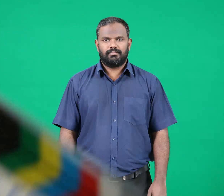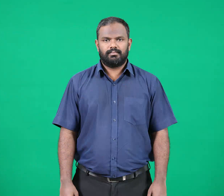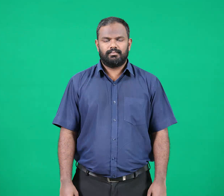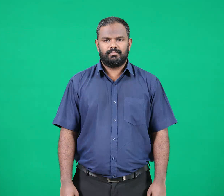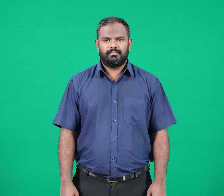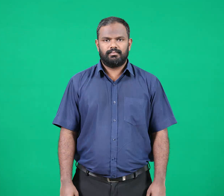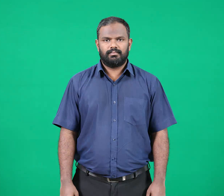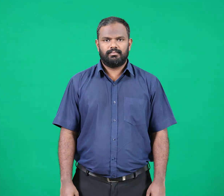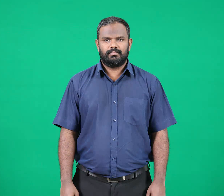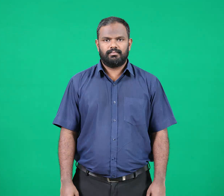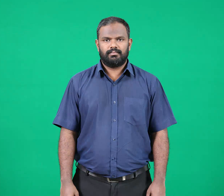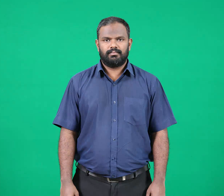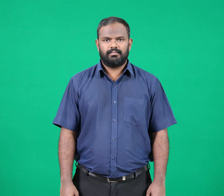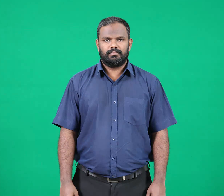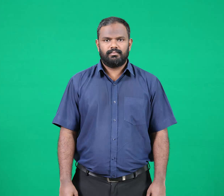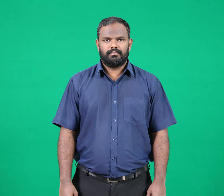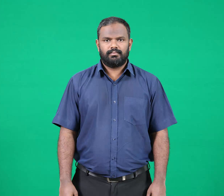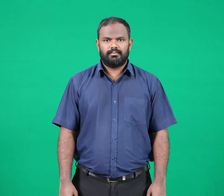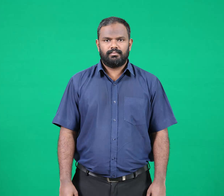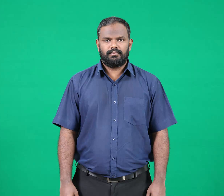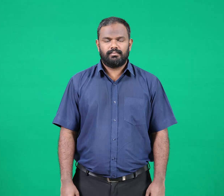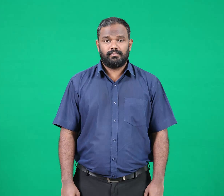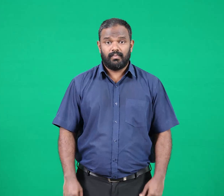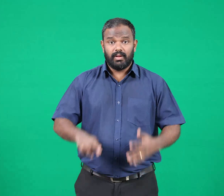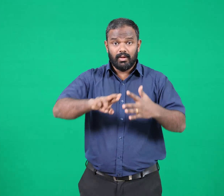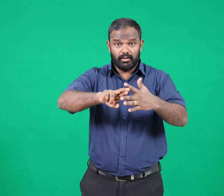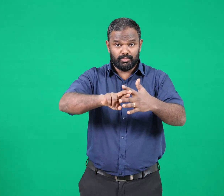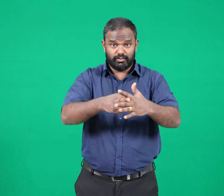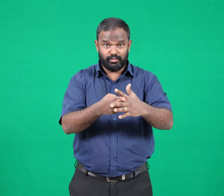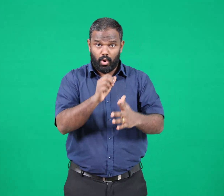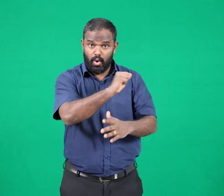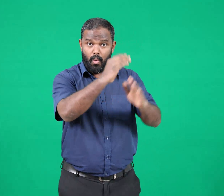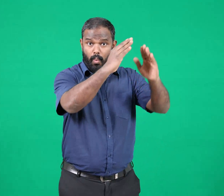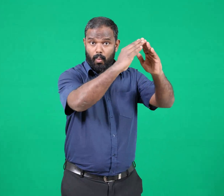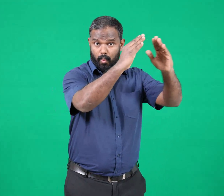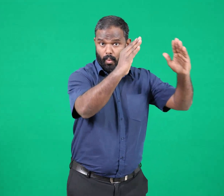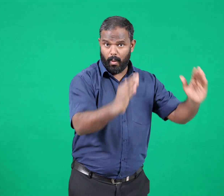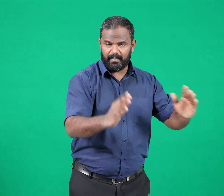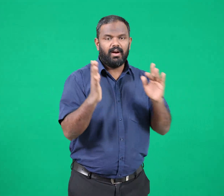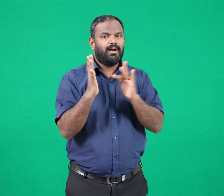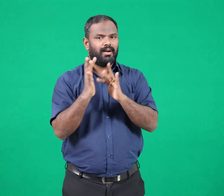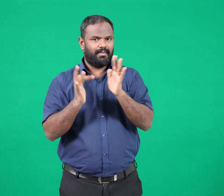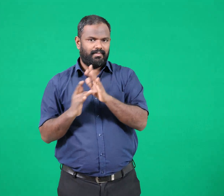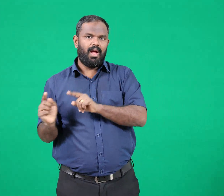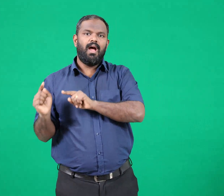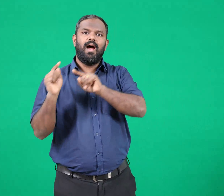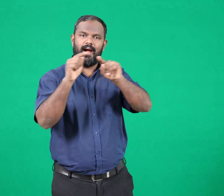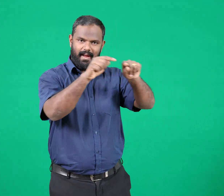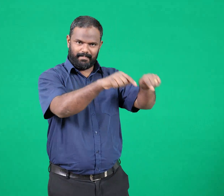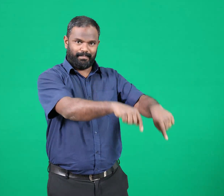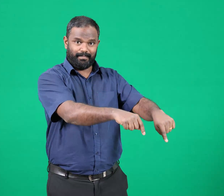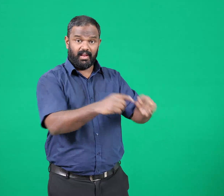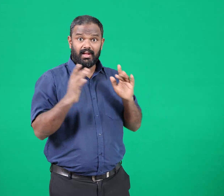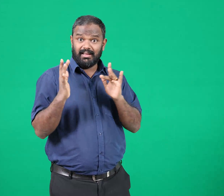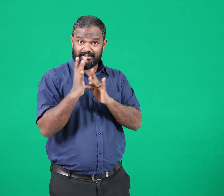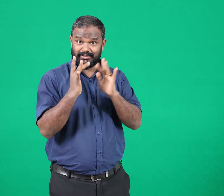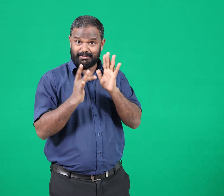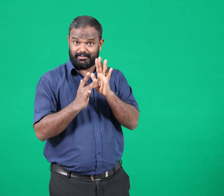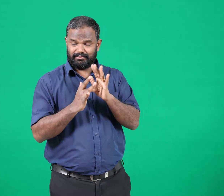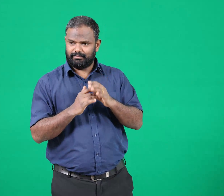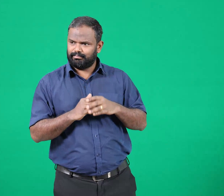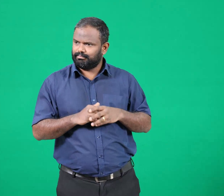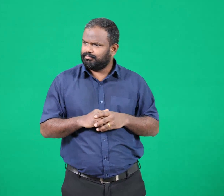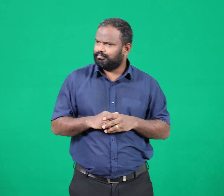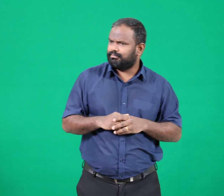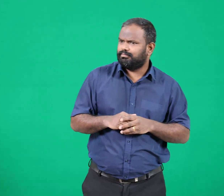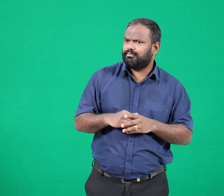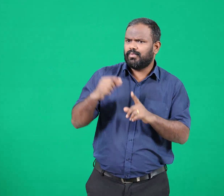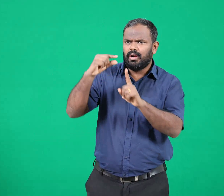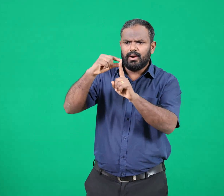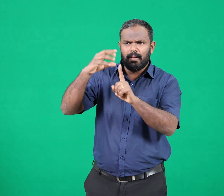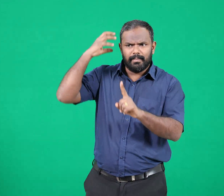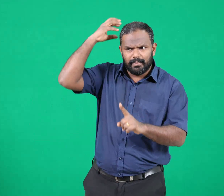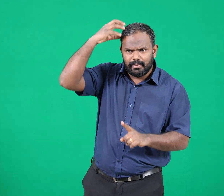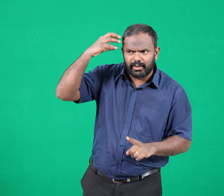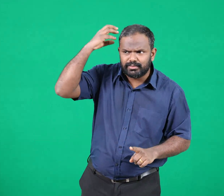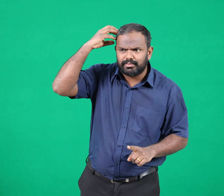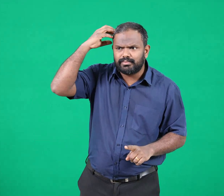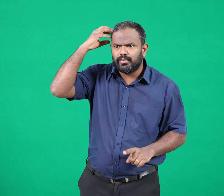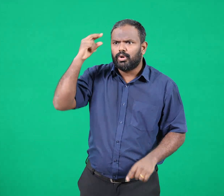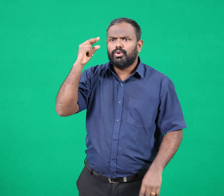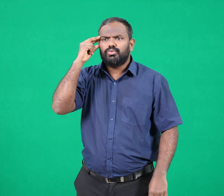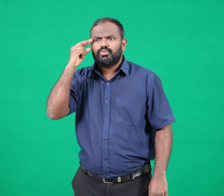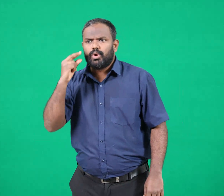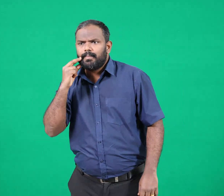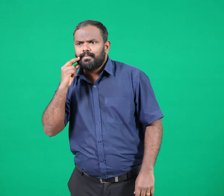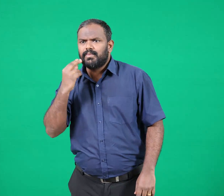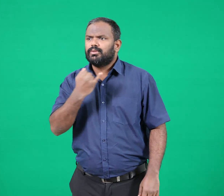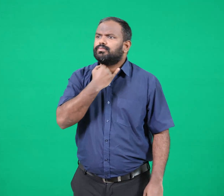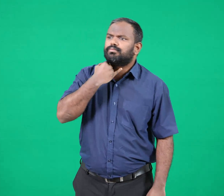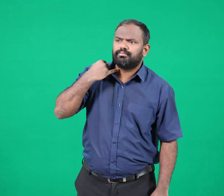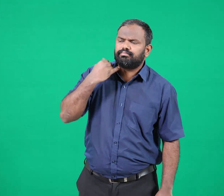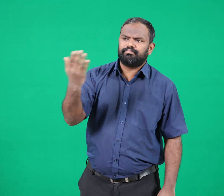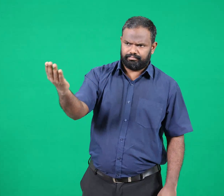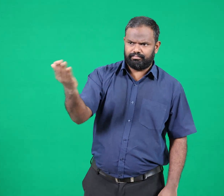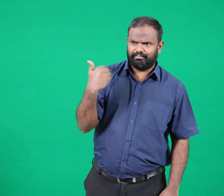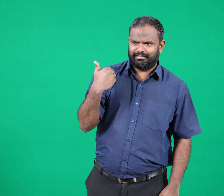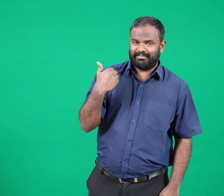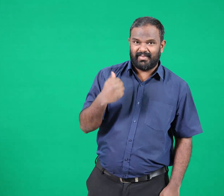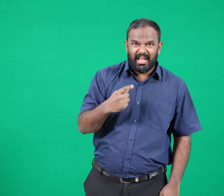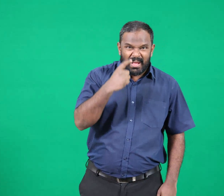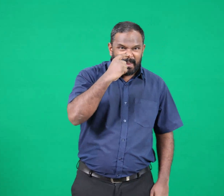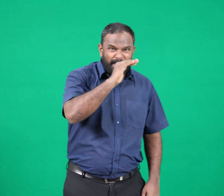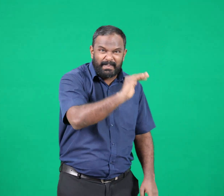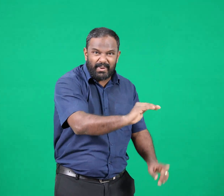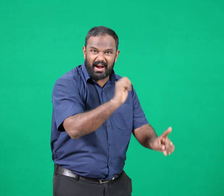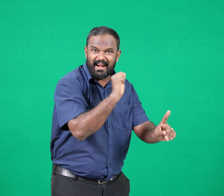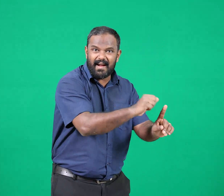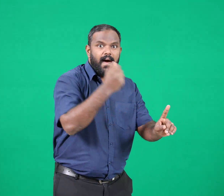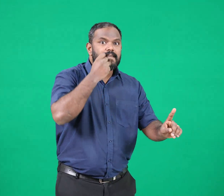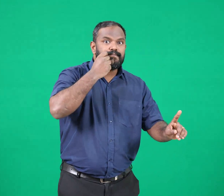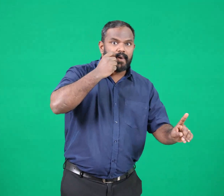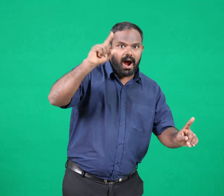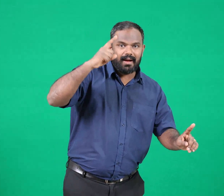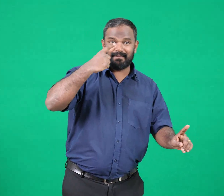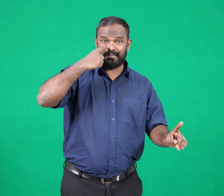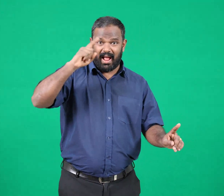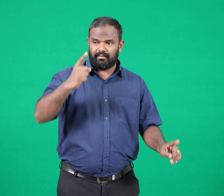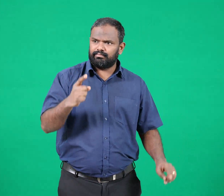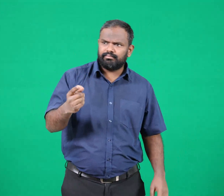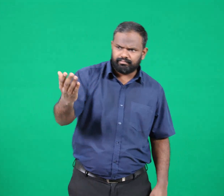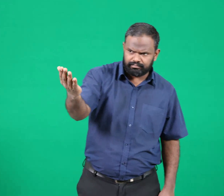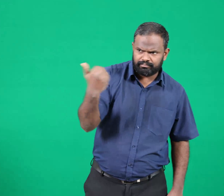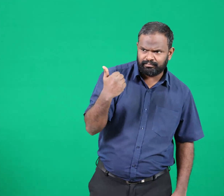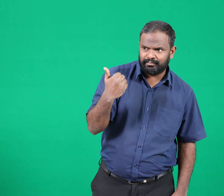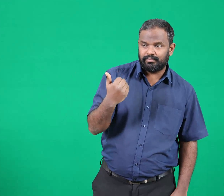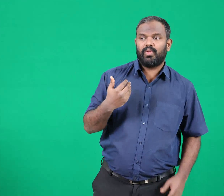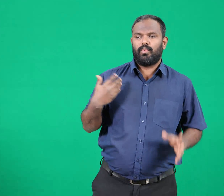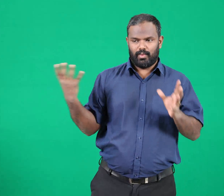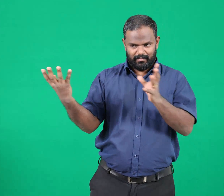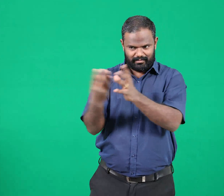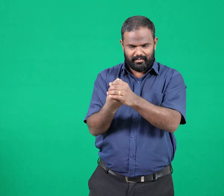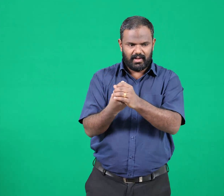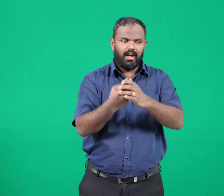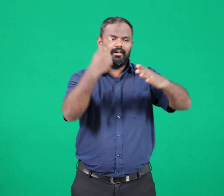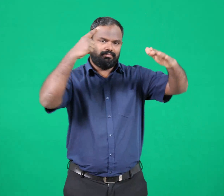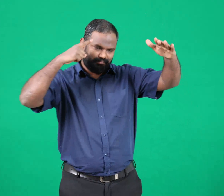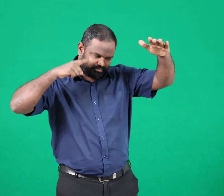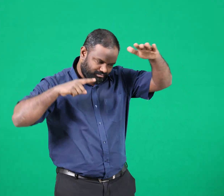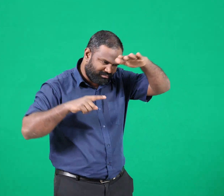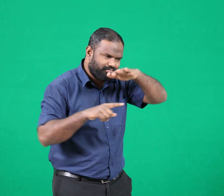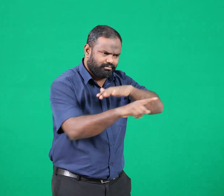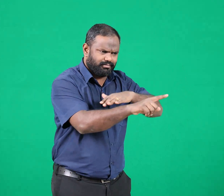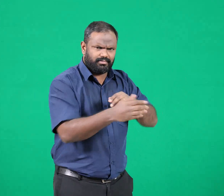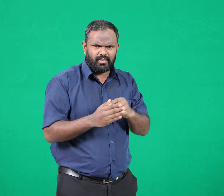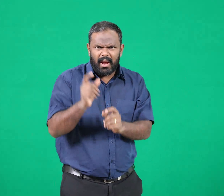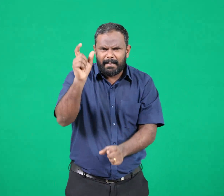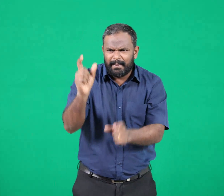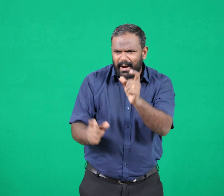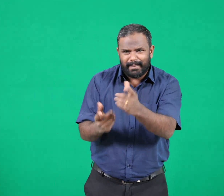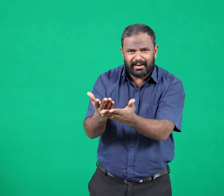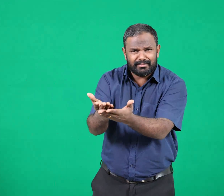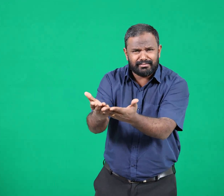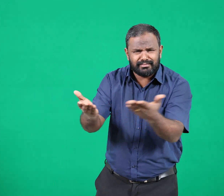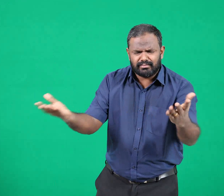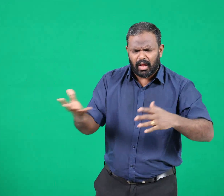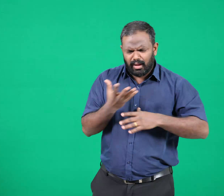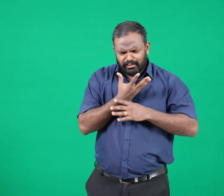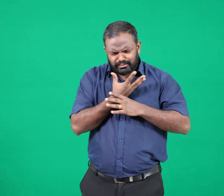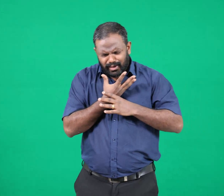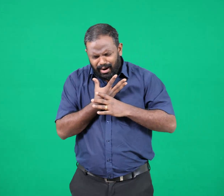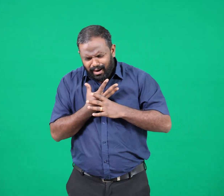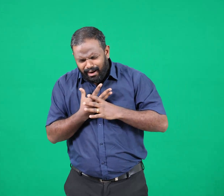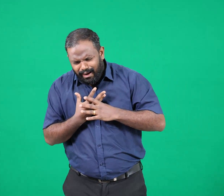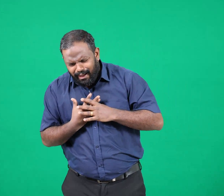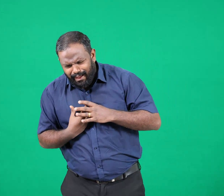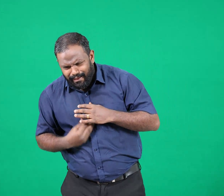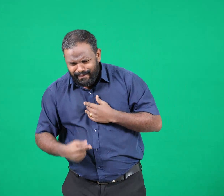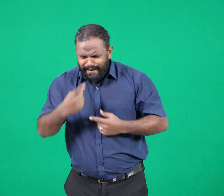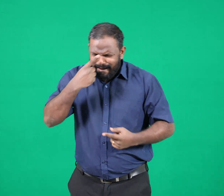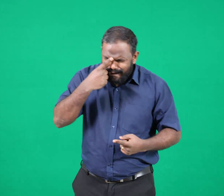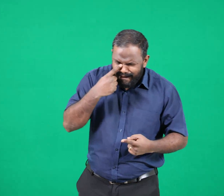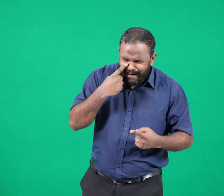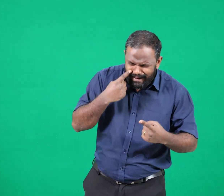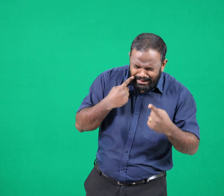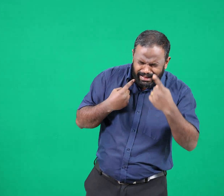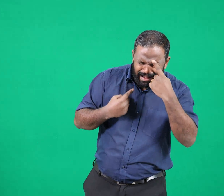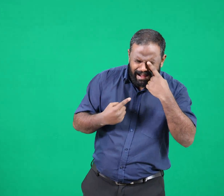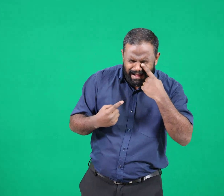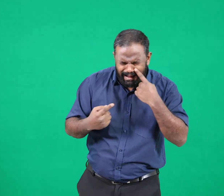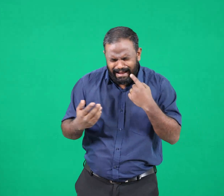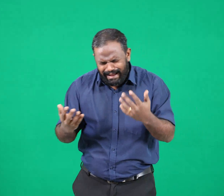When He entered the house, He did not allow anyone to go in with Him except Peter, John, James, and the child's father and mother.